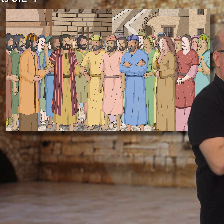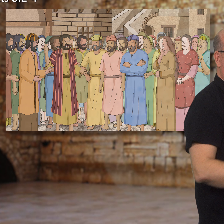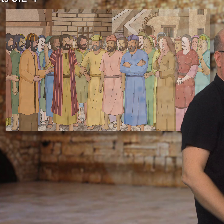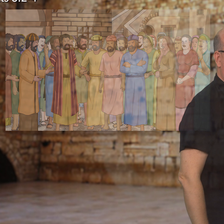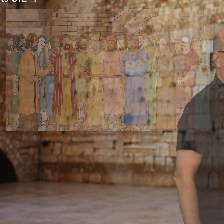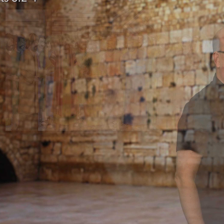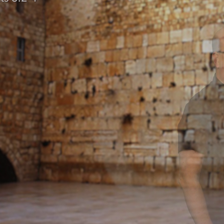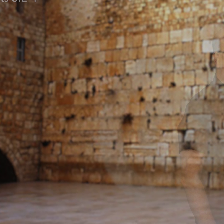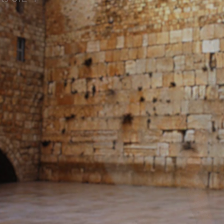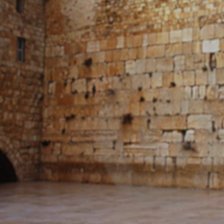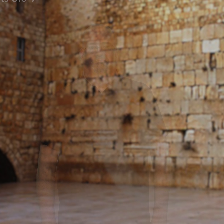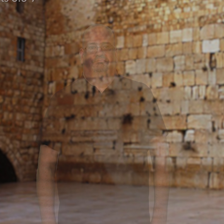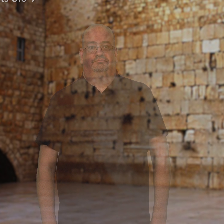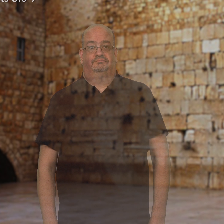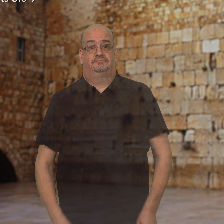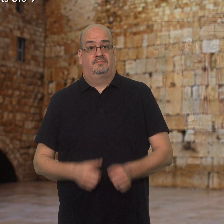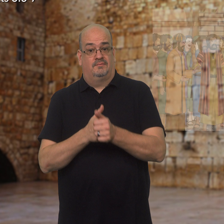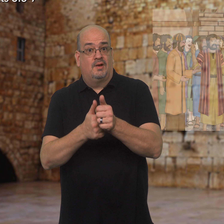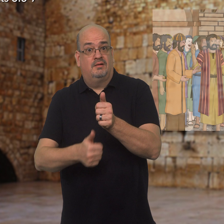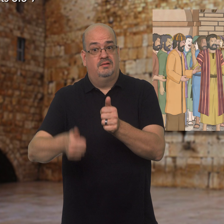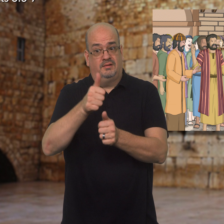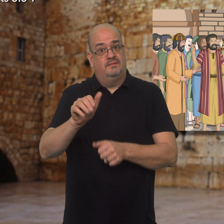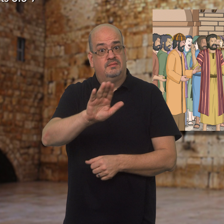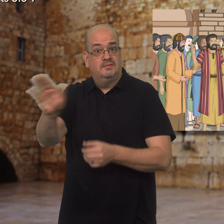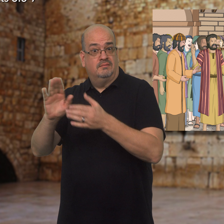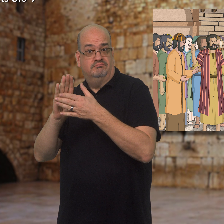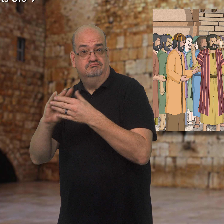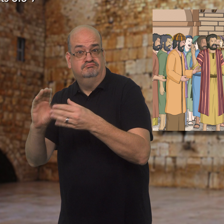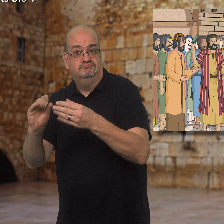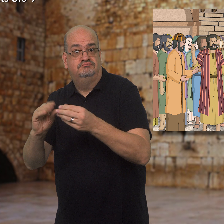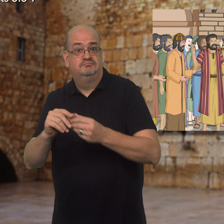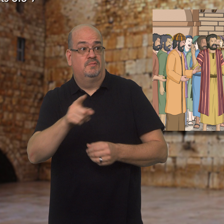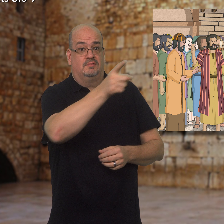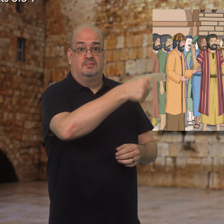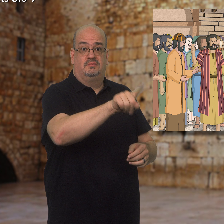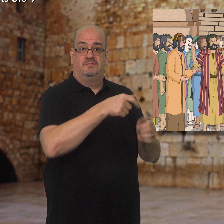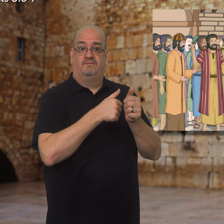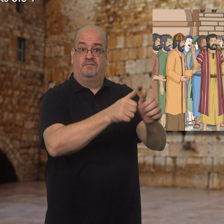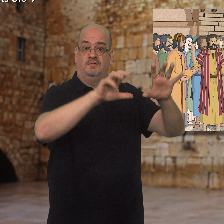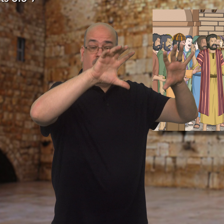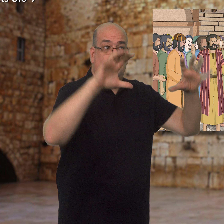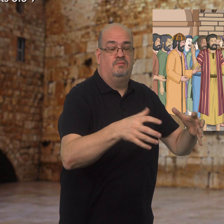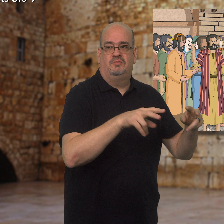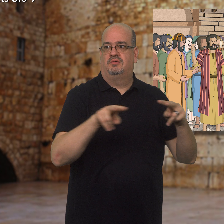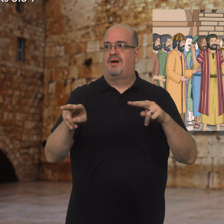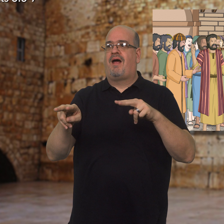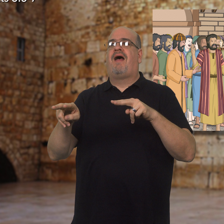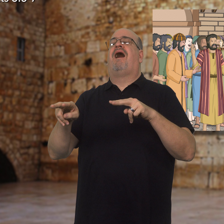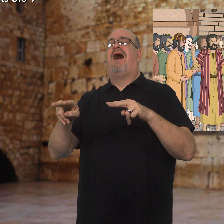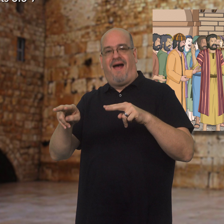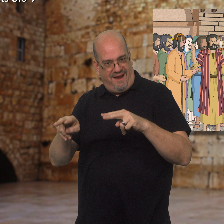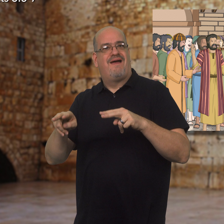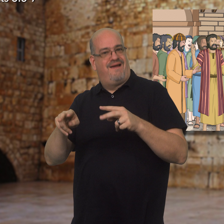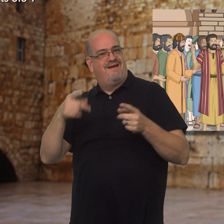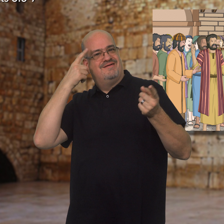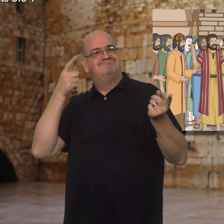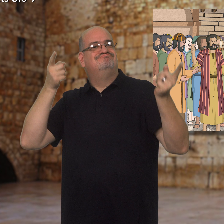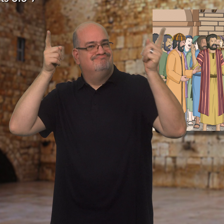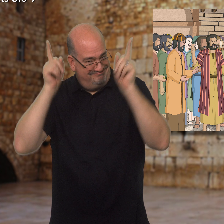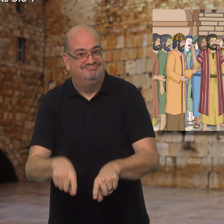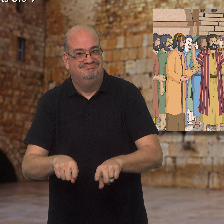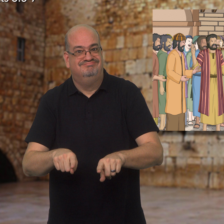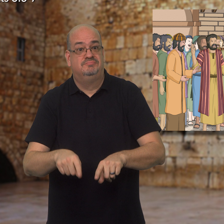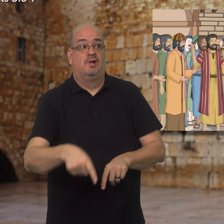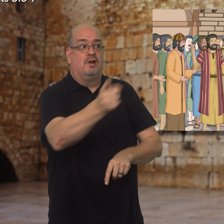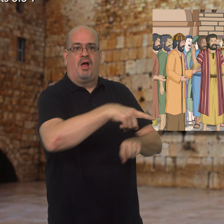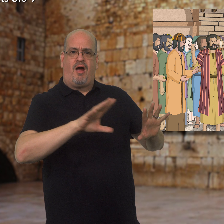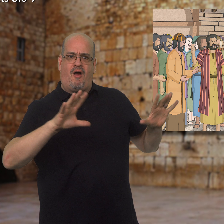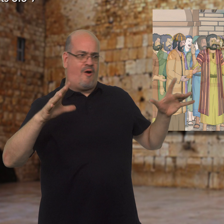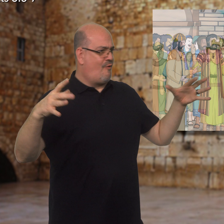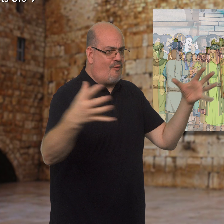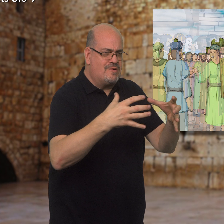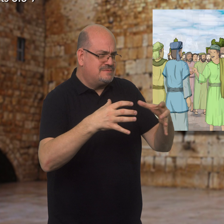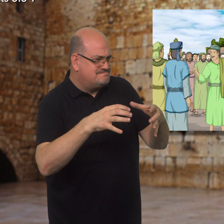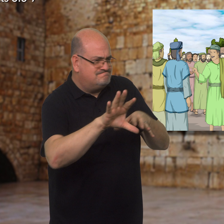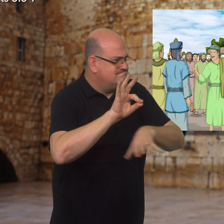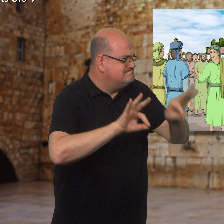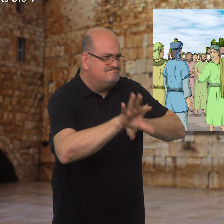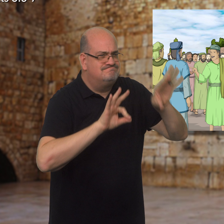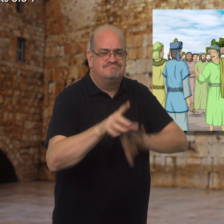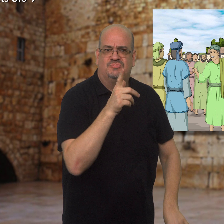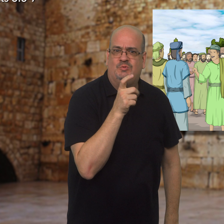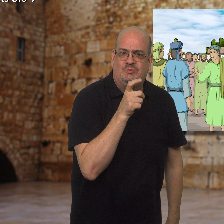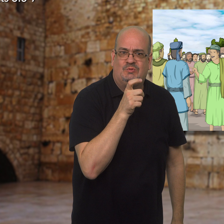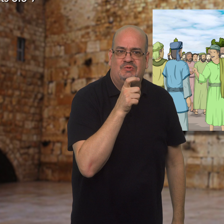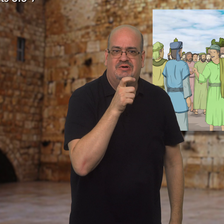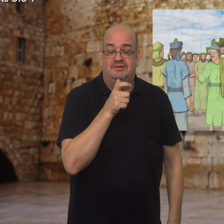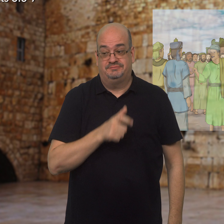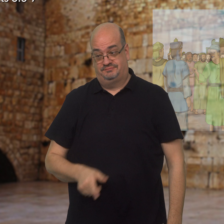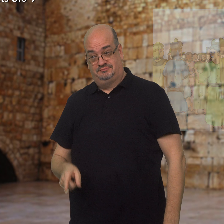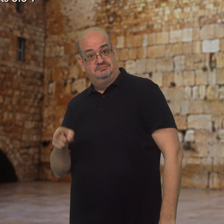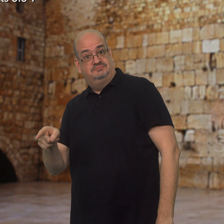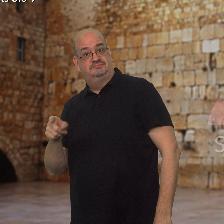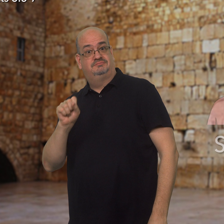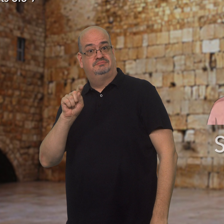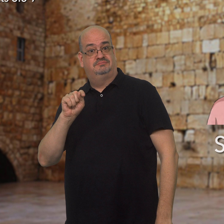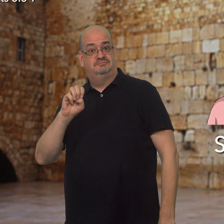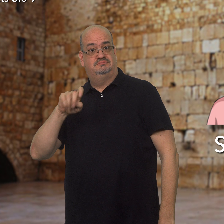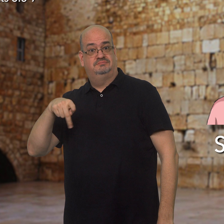This proposal pleased the whole group.